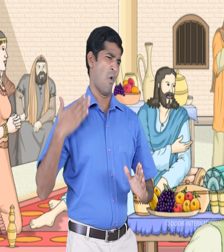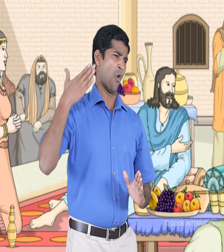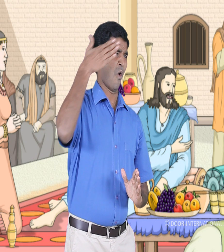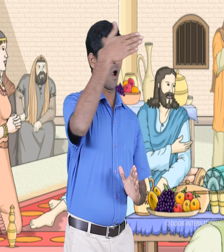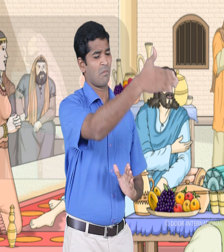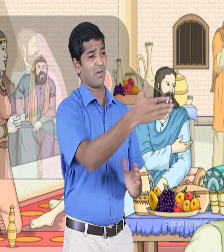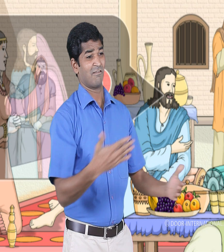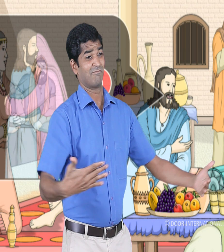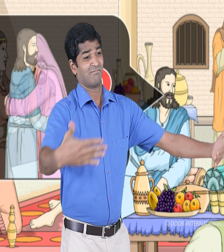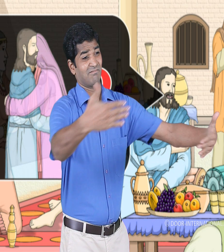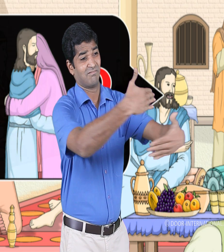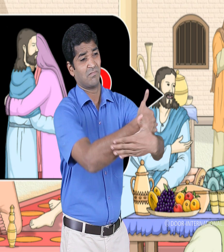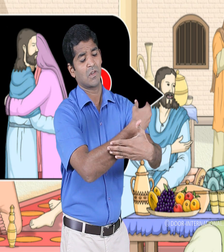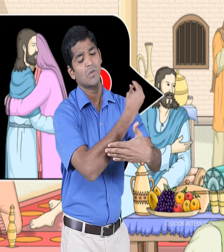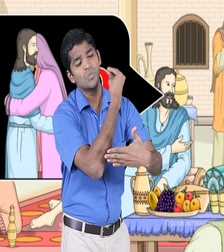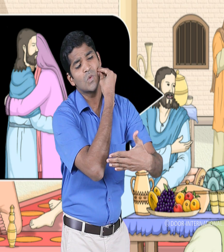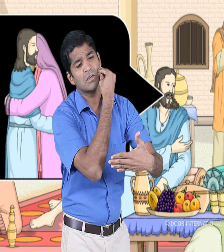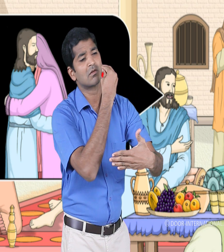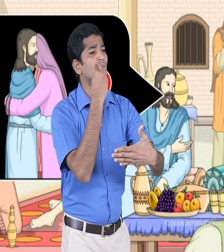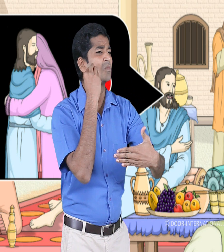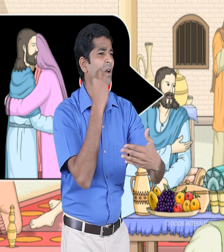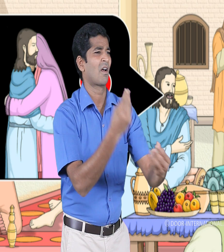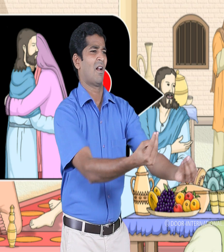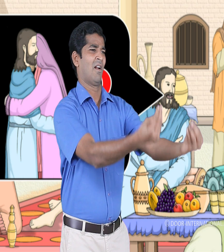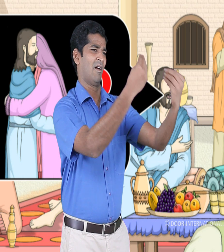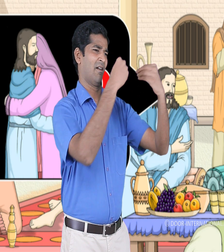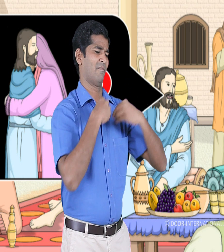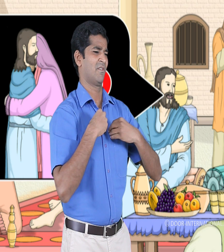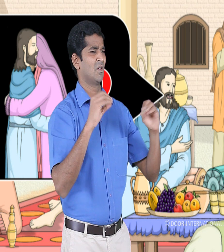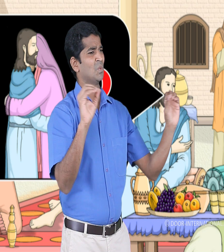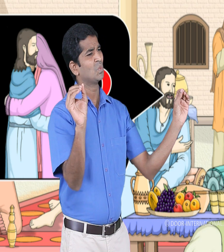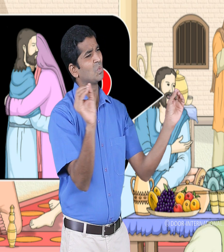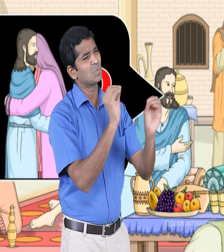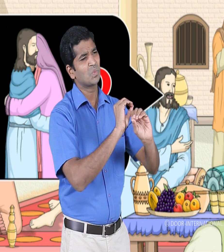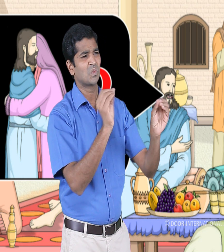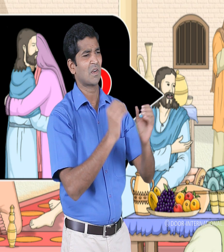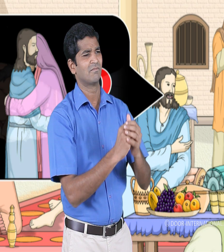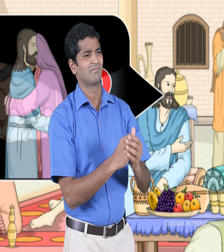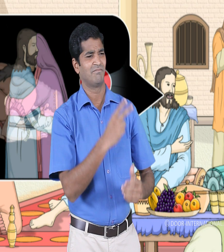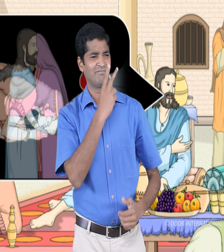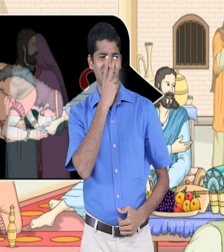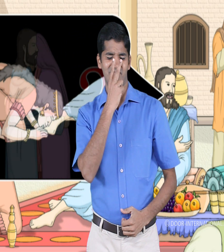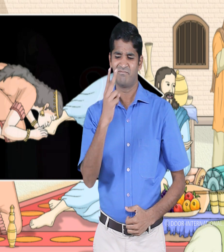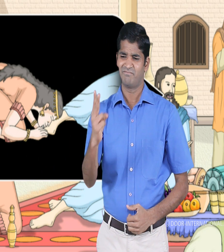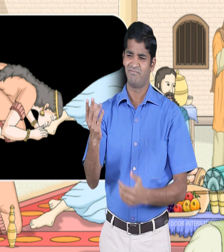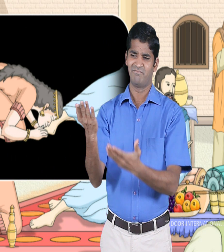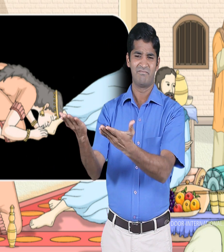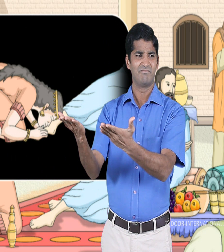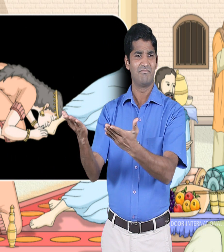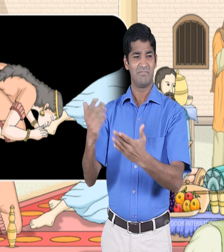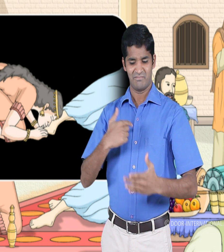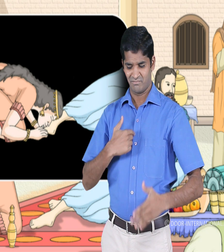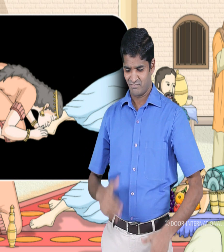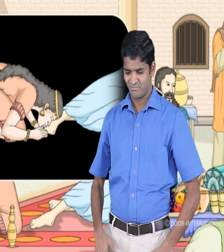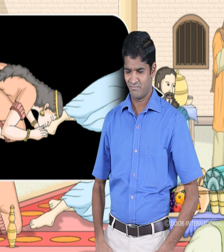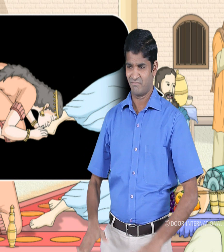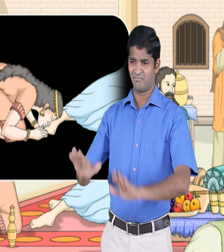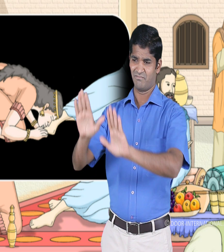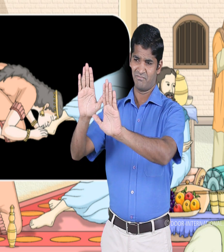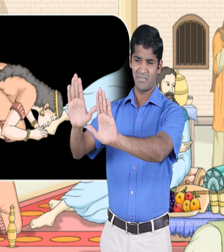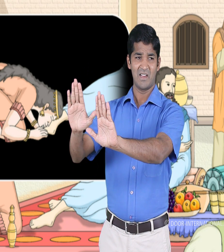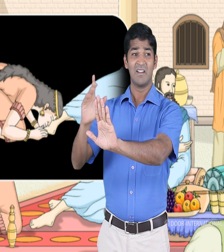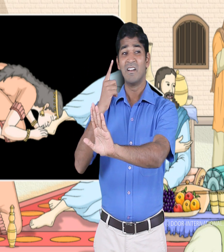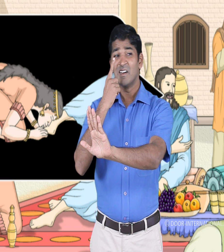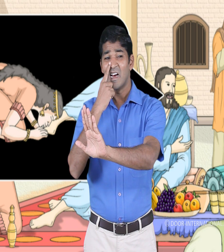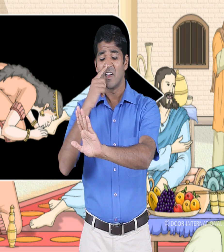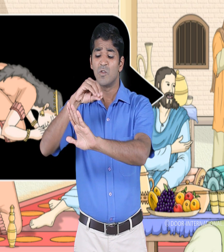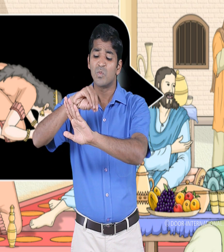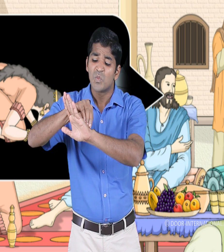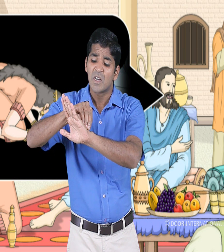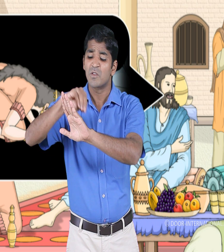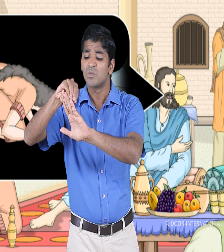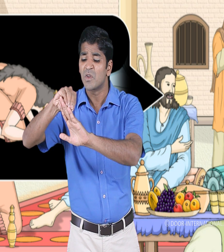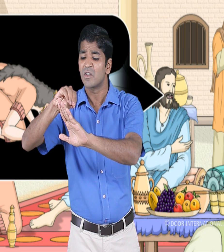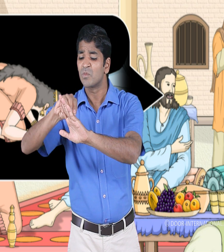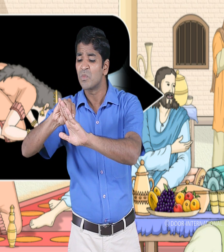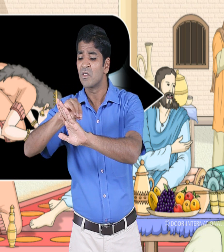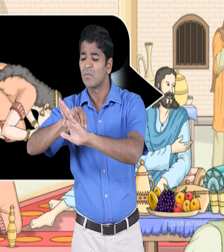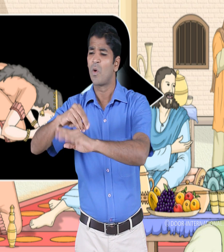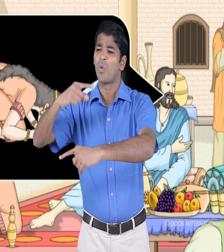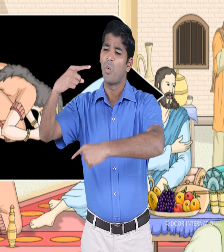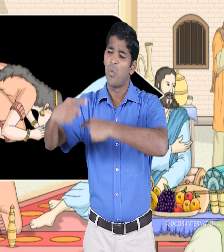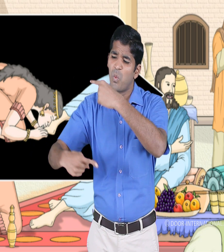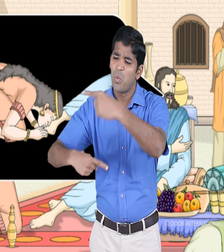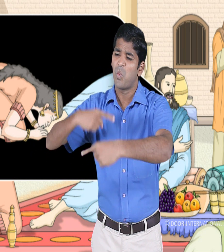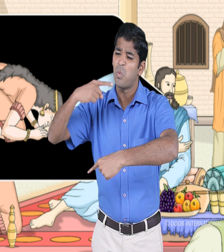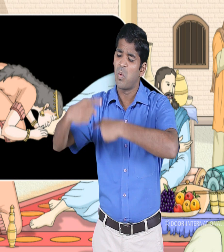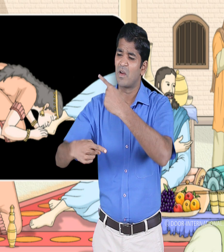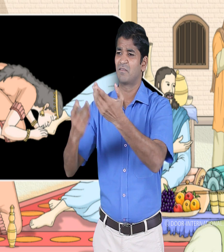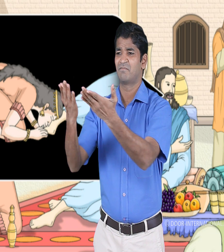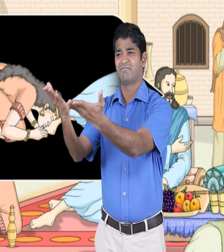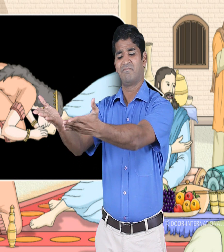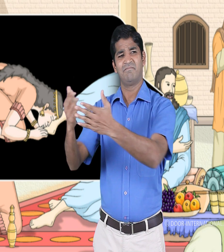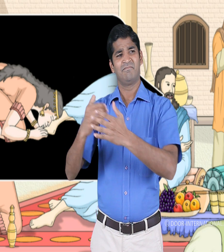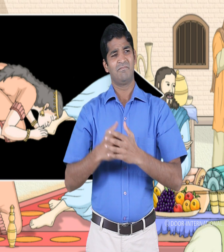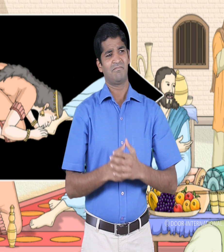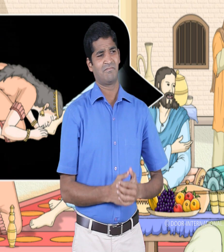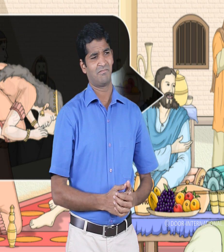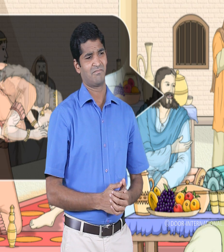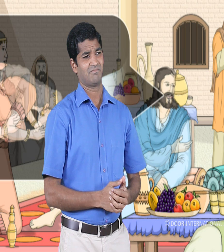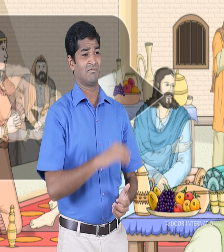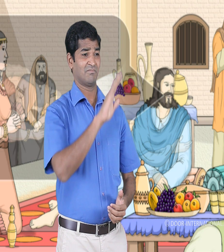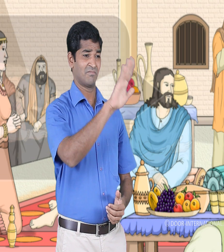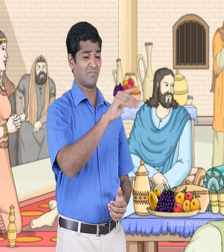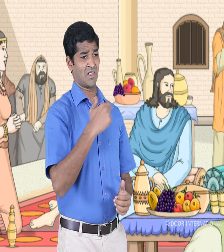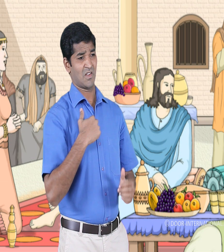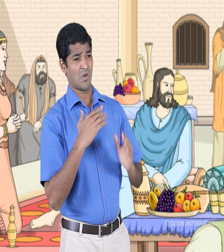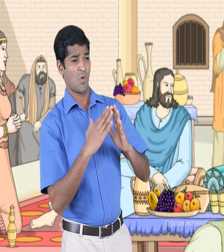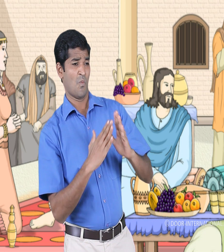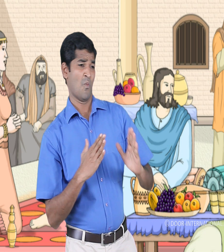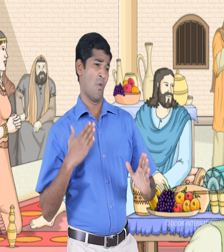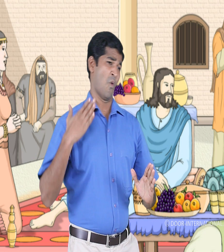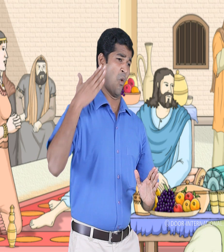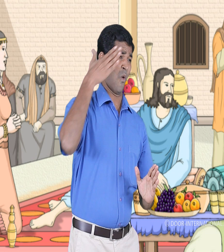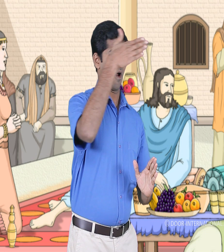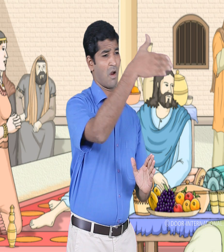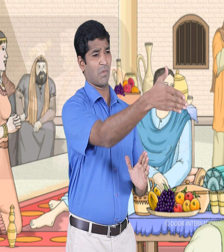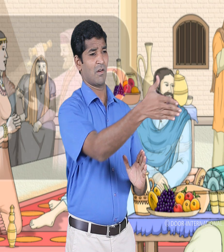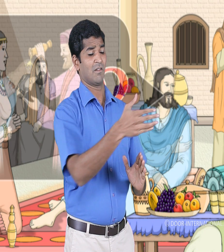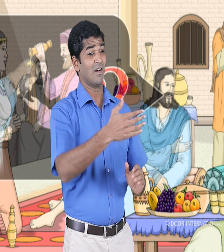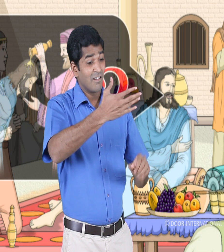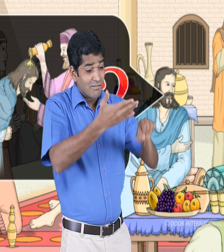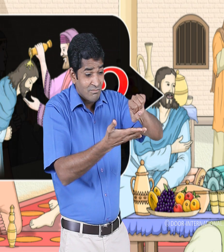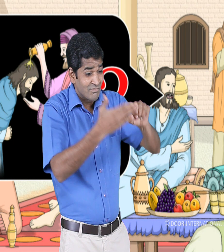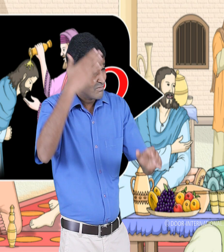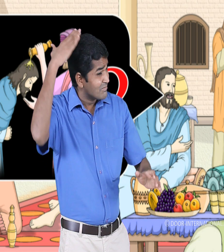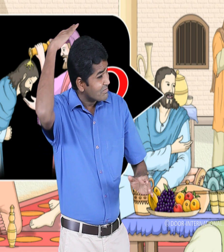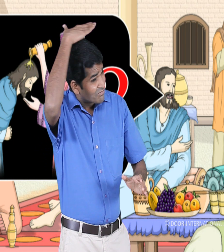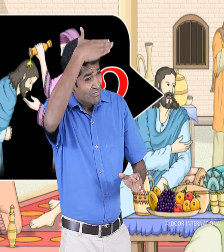You did not greet Me with a kiss, but she has not stopped kissing My feet since I arrived.